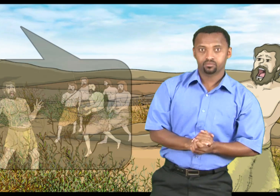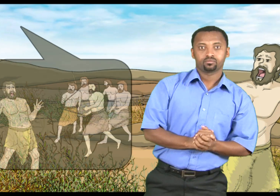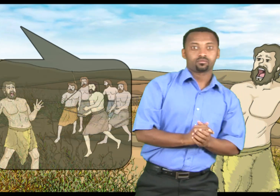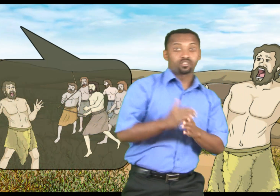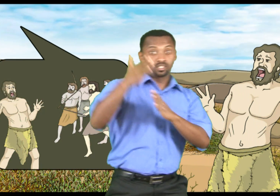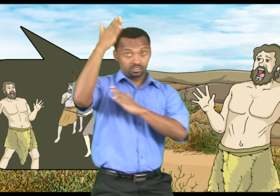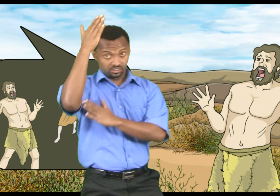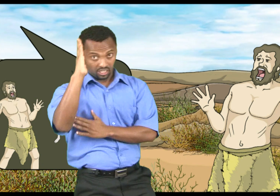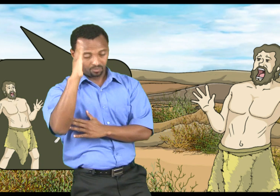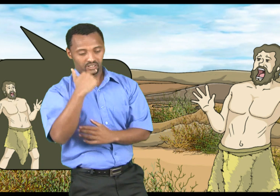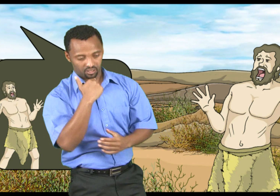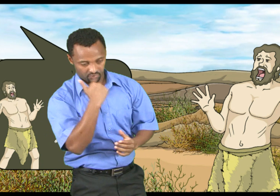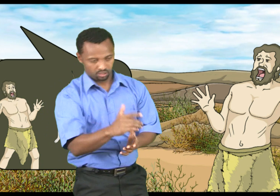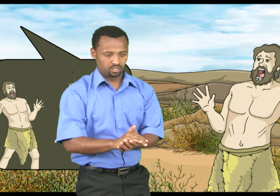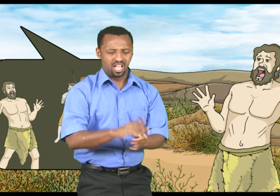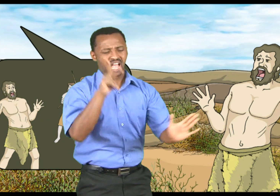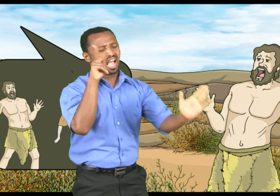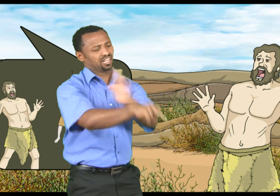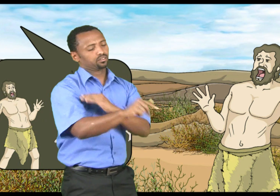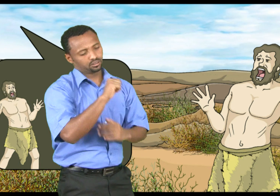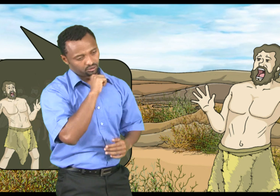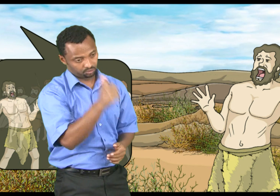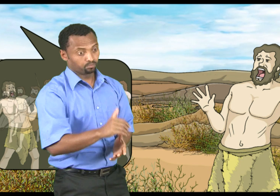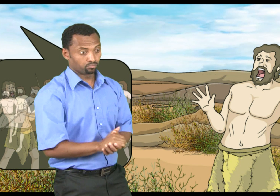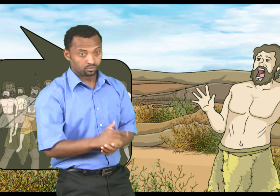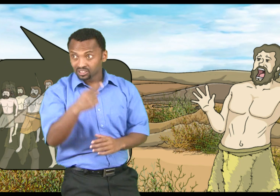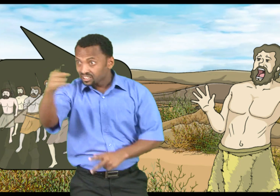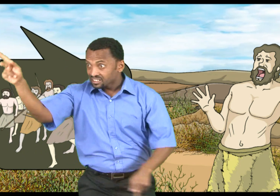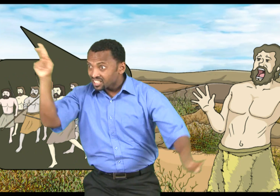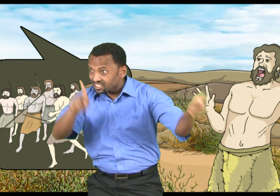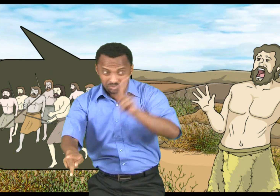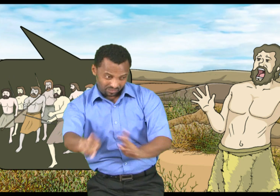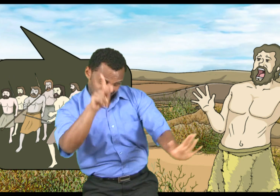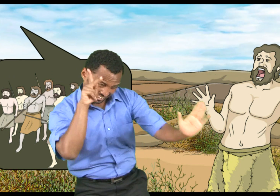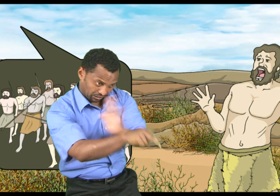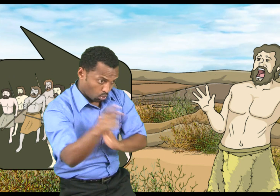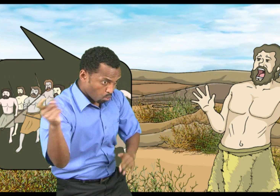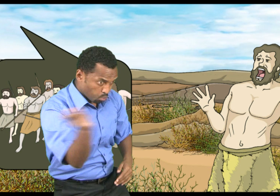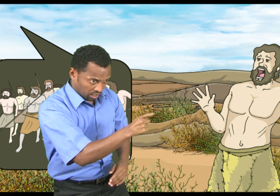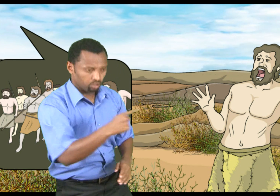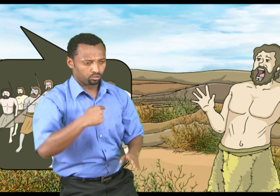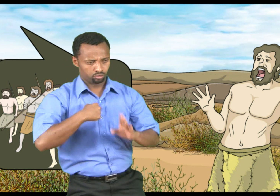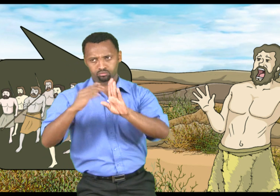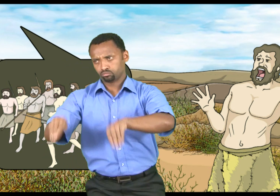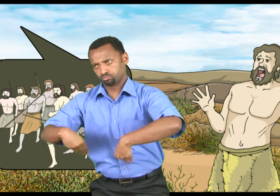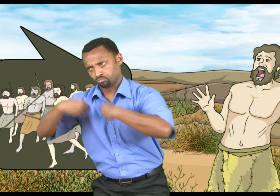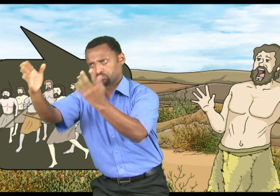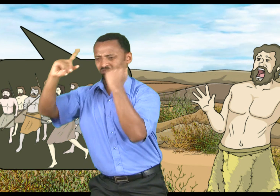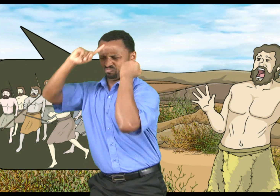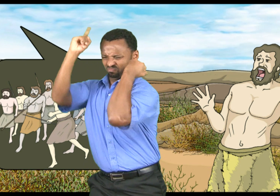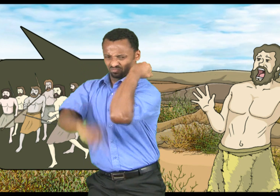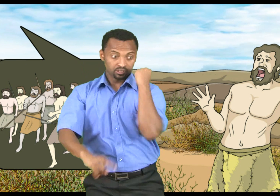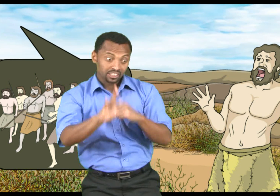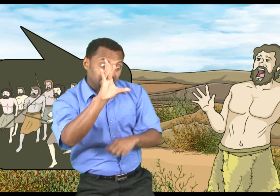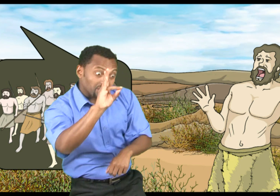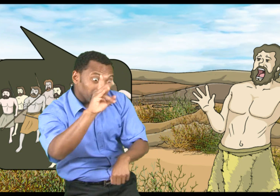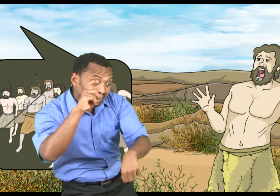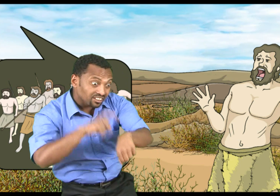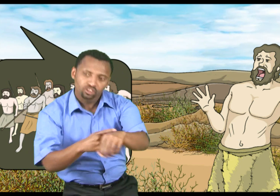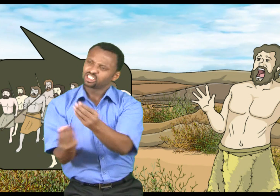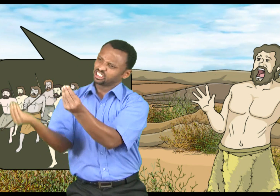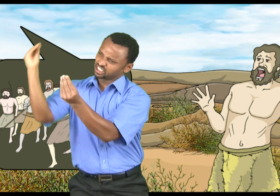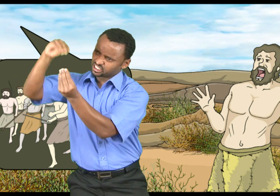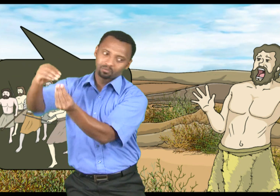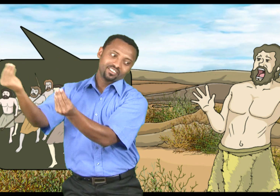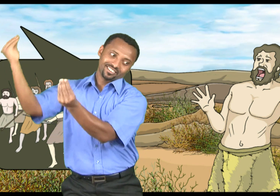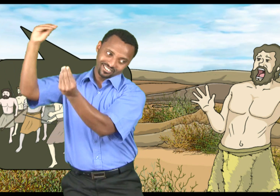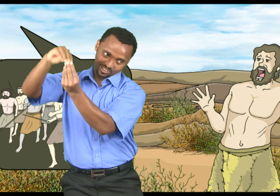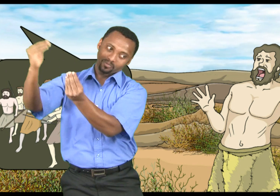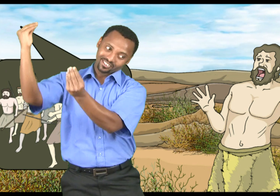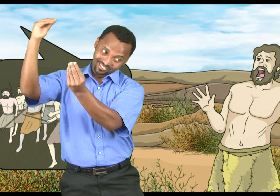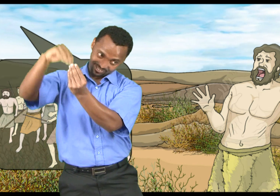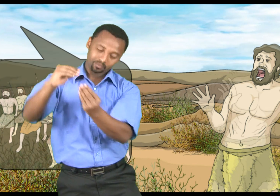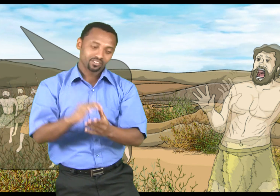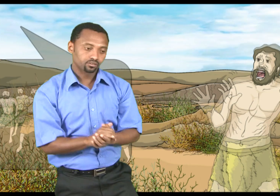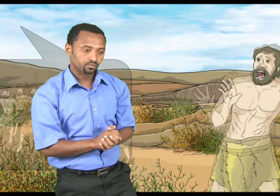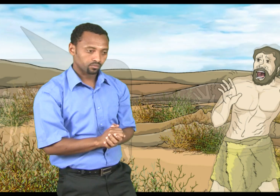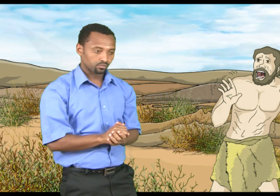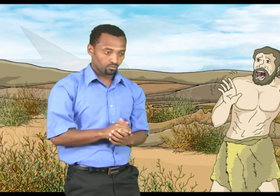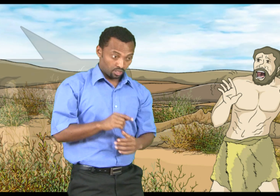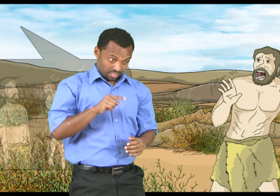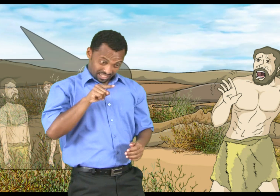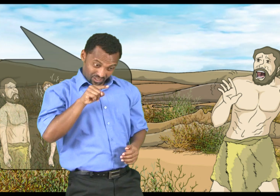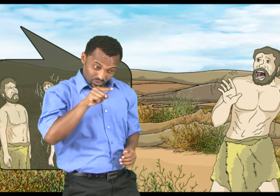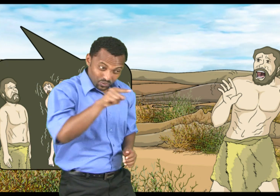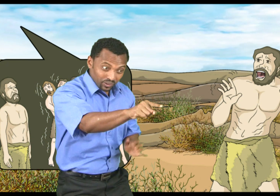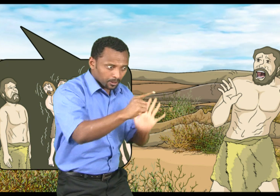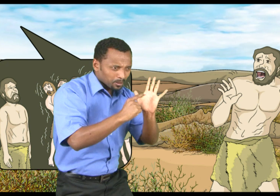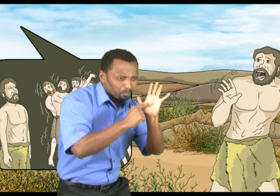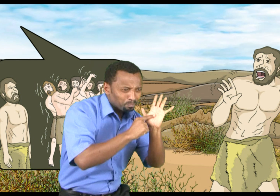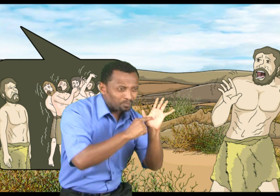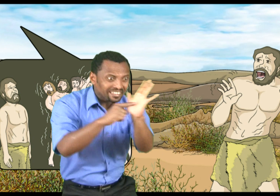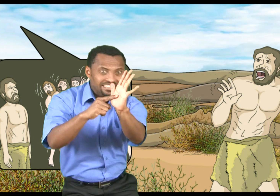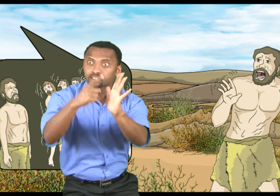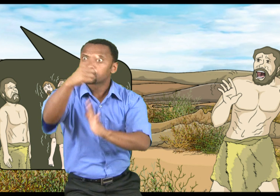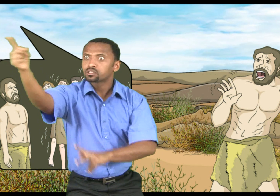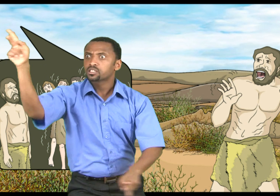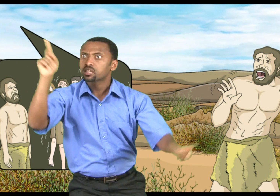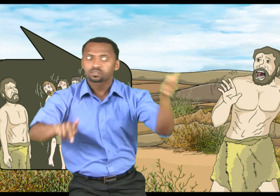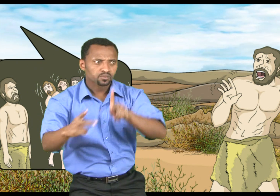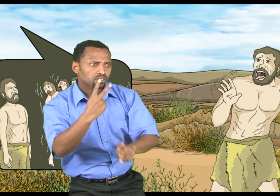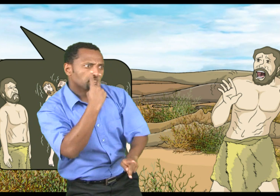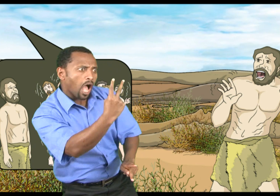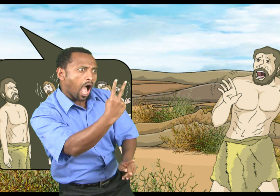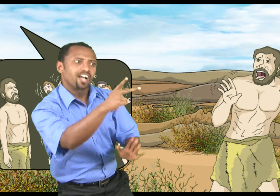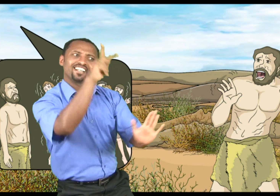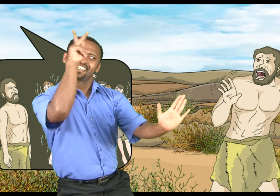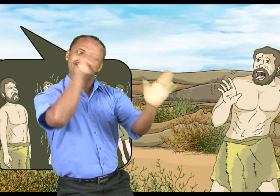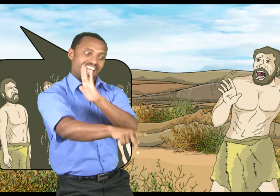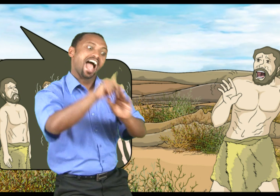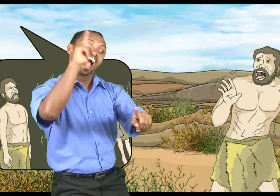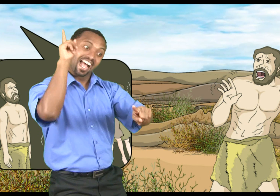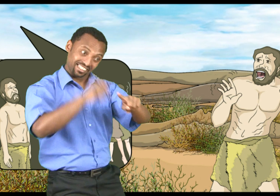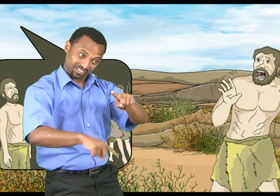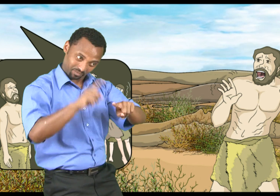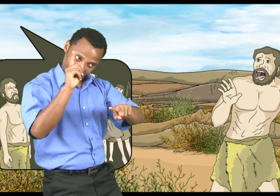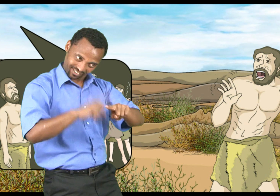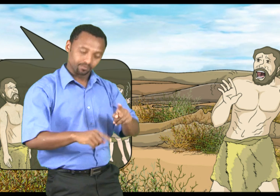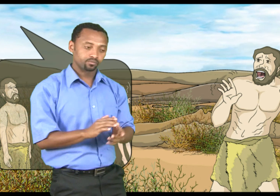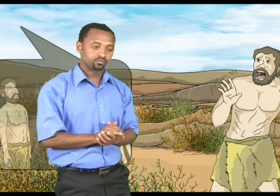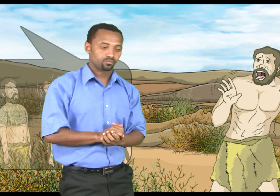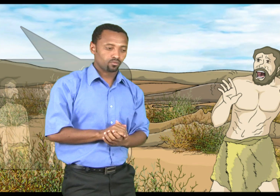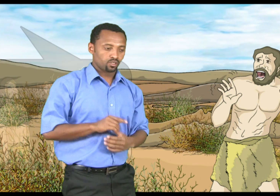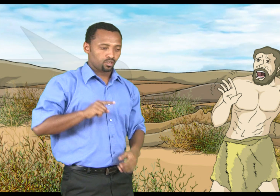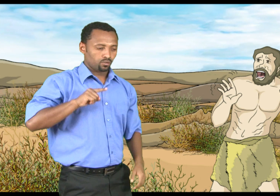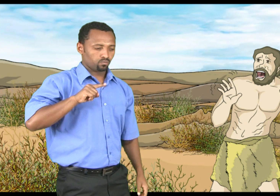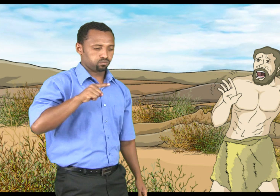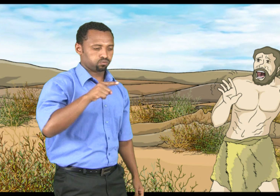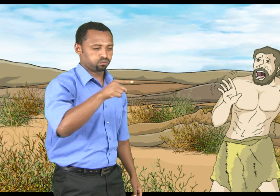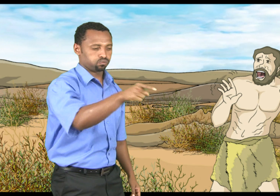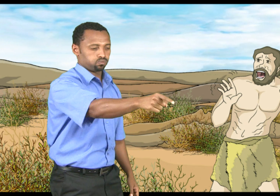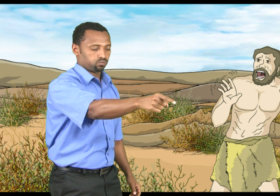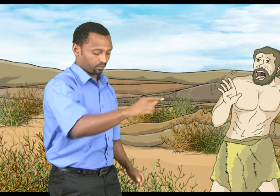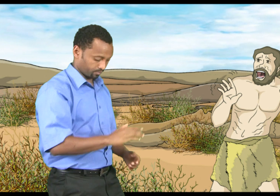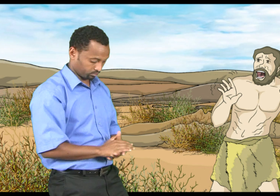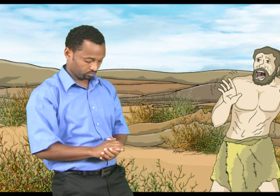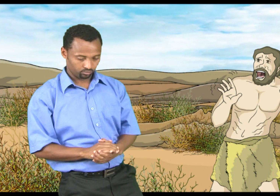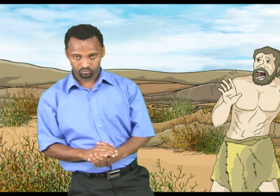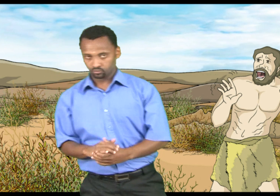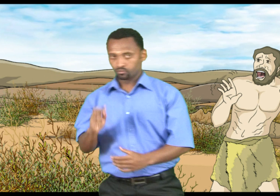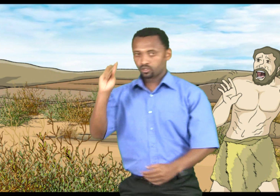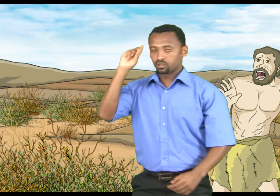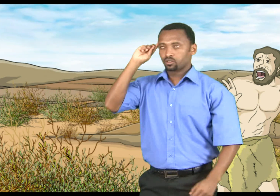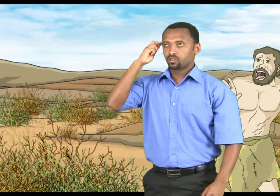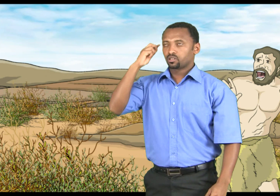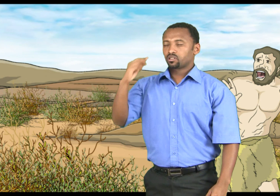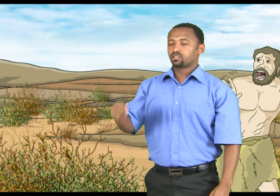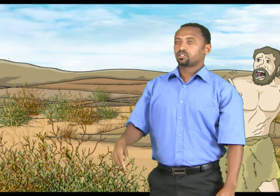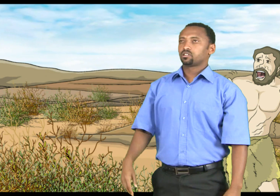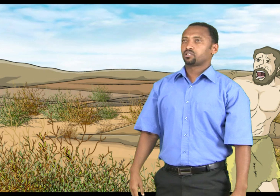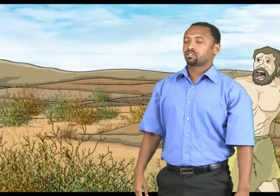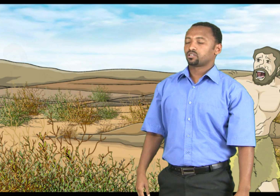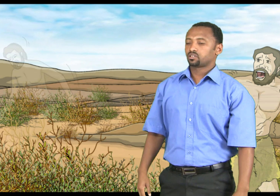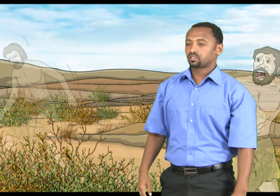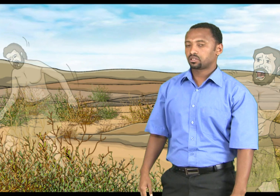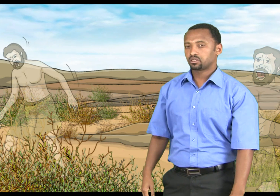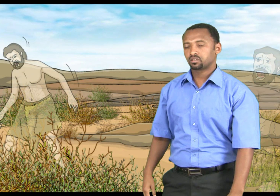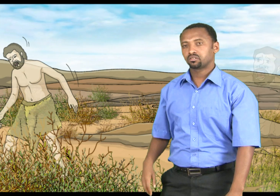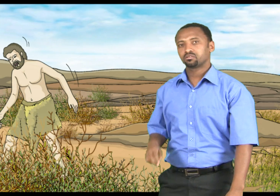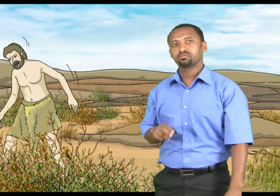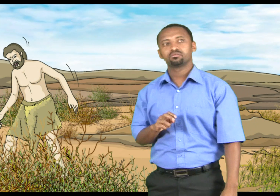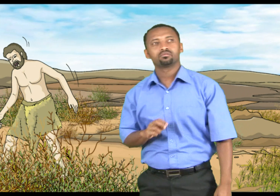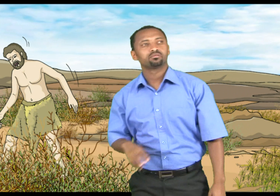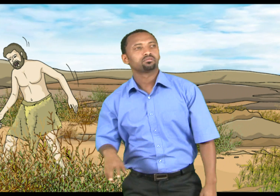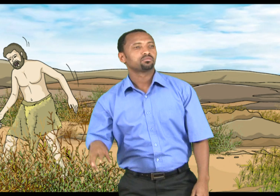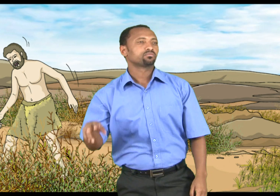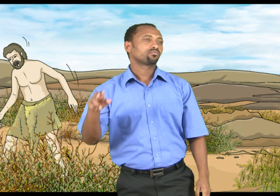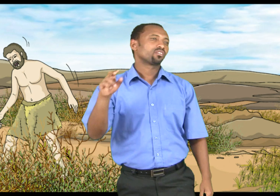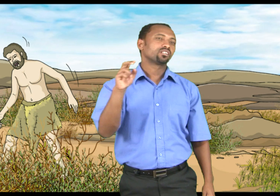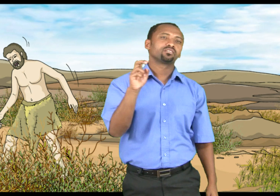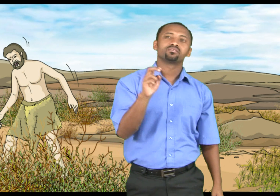“If anyone slays Cain, then Cain will be avenged sevenfold.” And the LORD placed a mark on Cain, so that no one who found him would kill him.